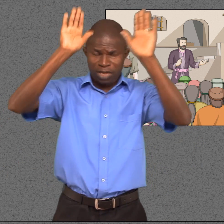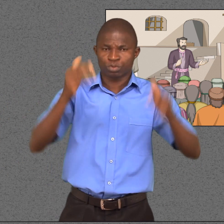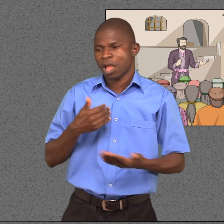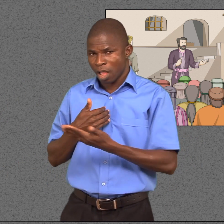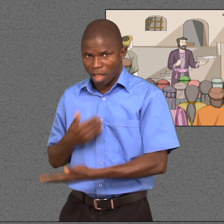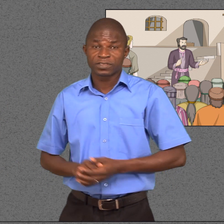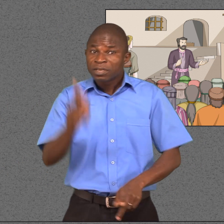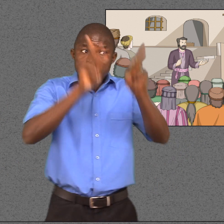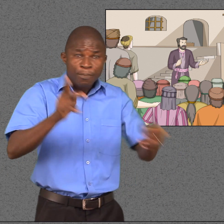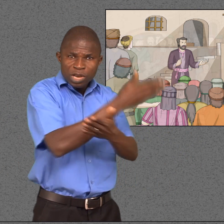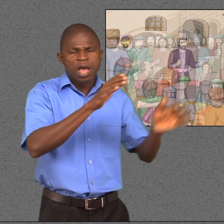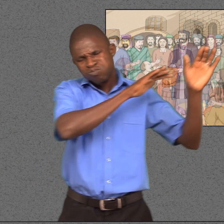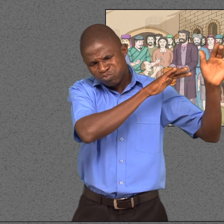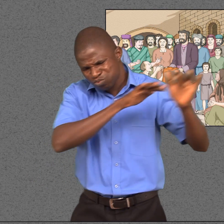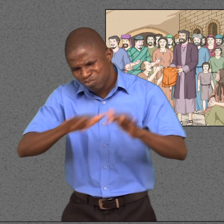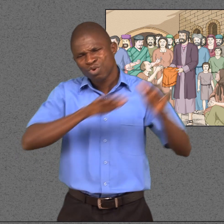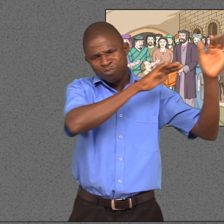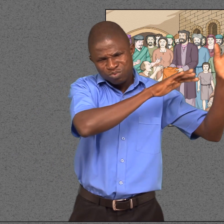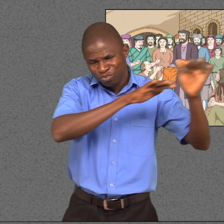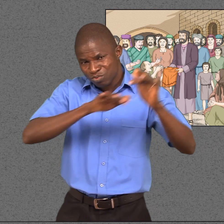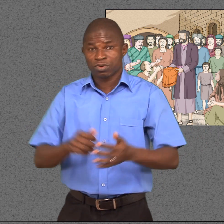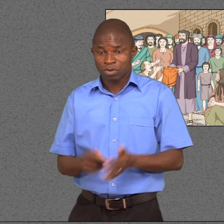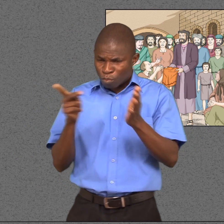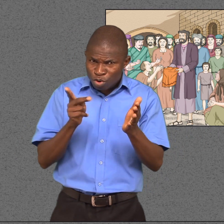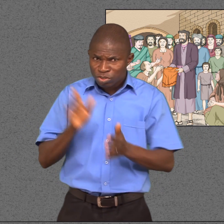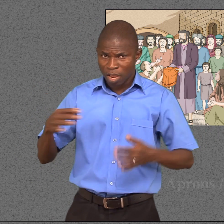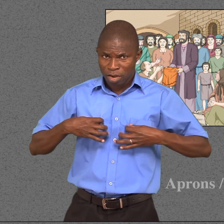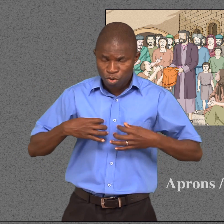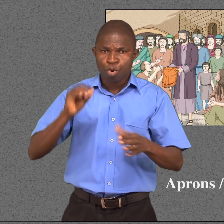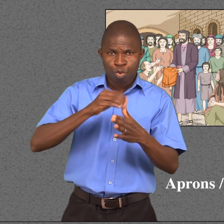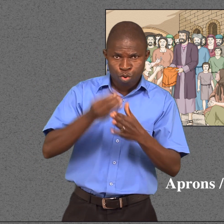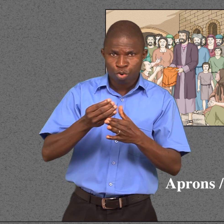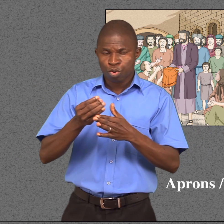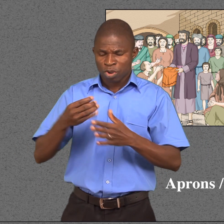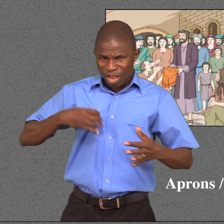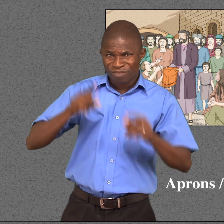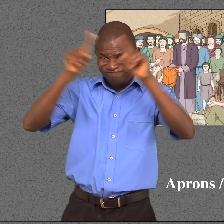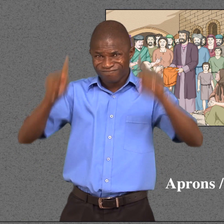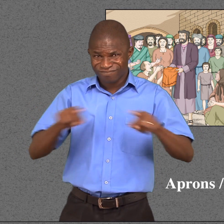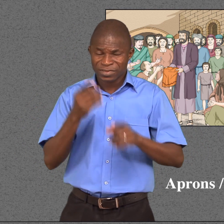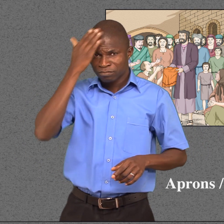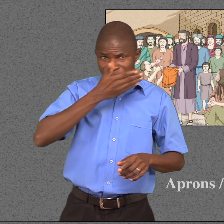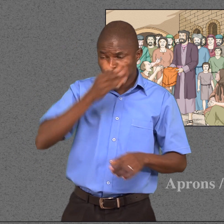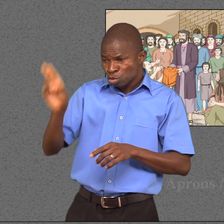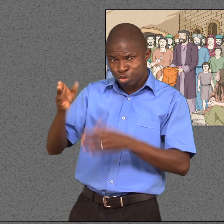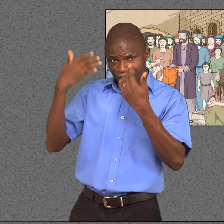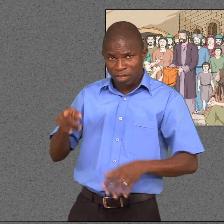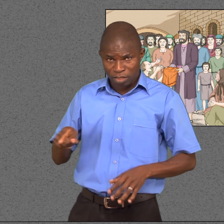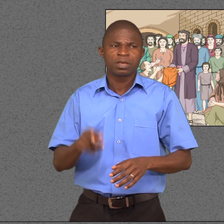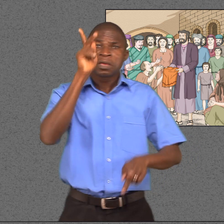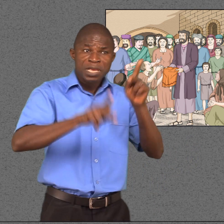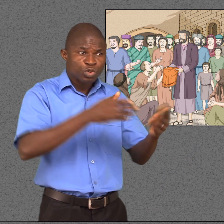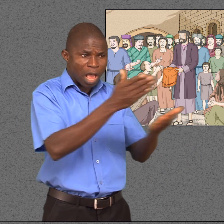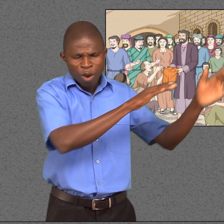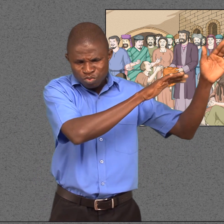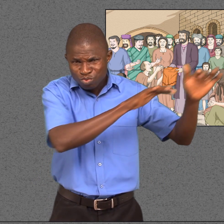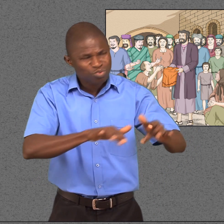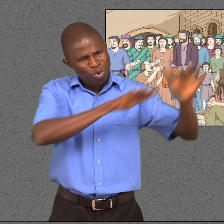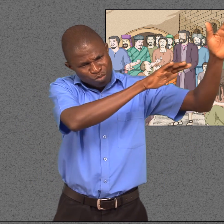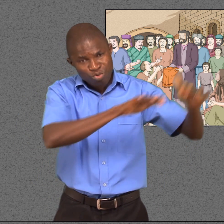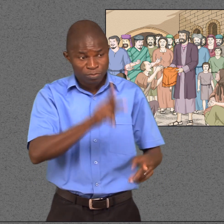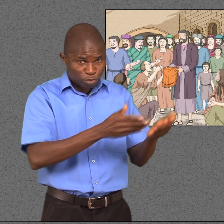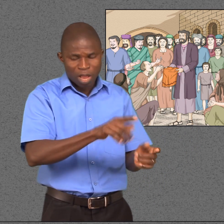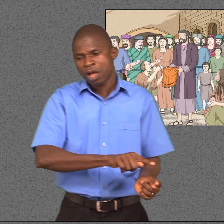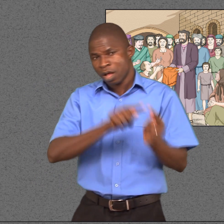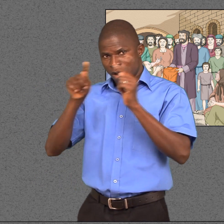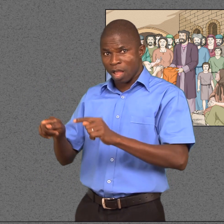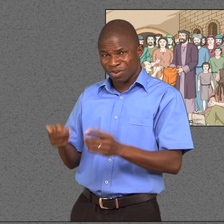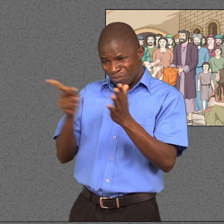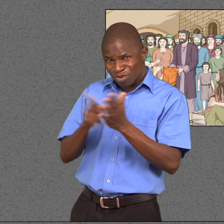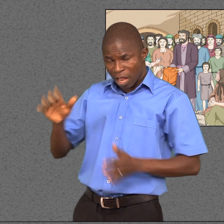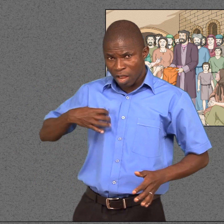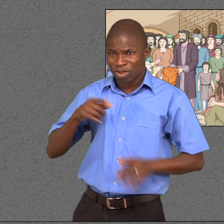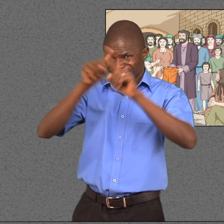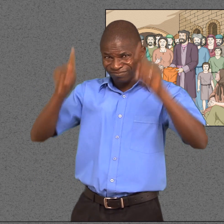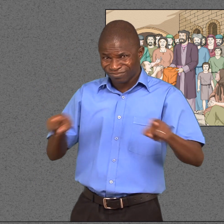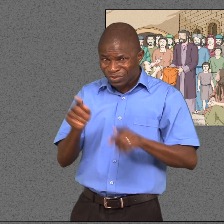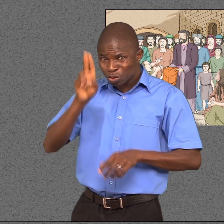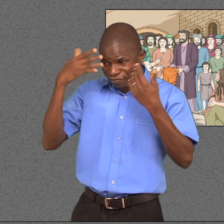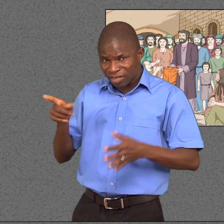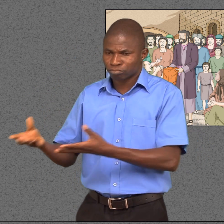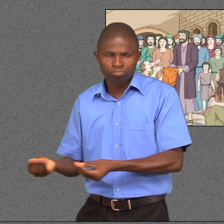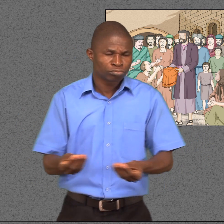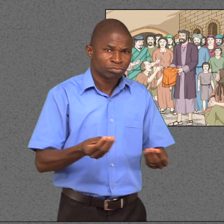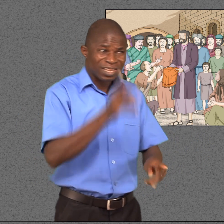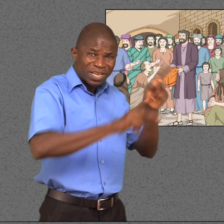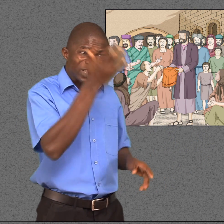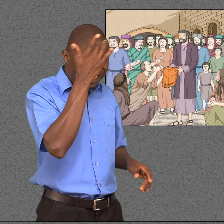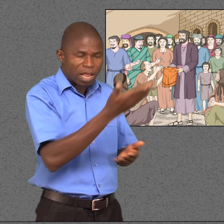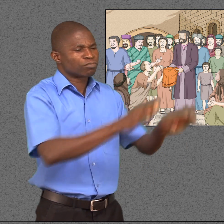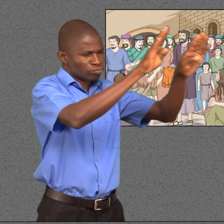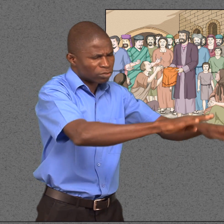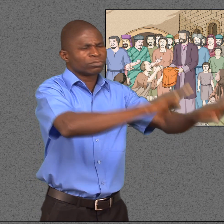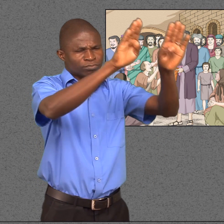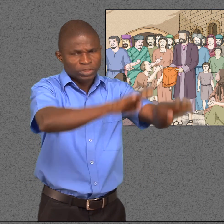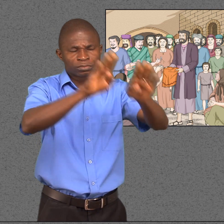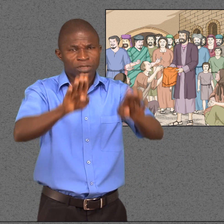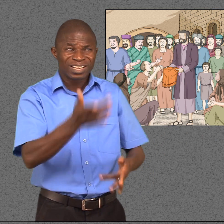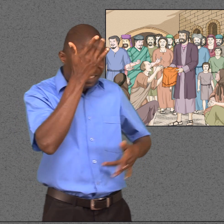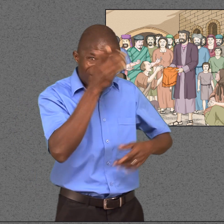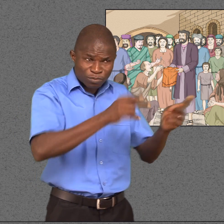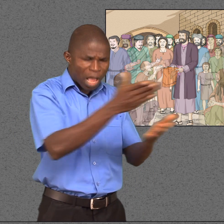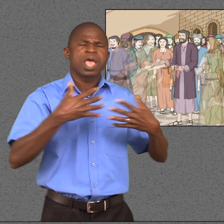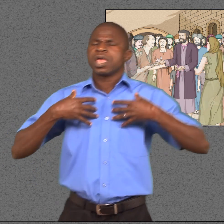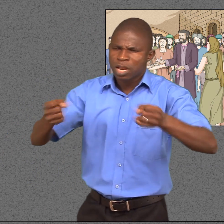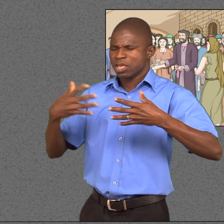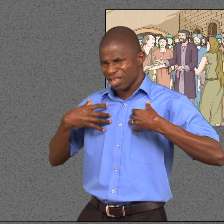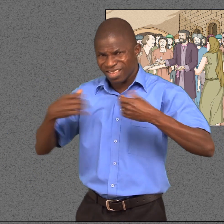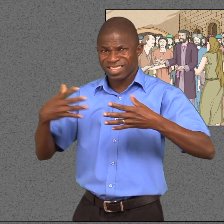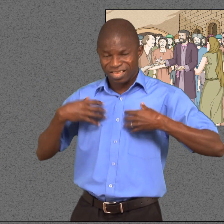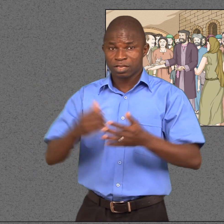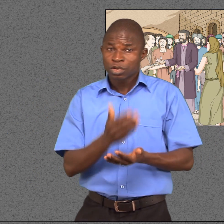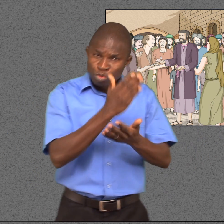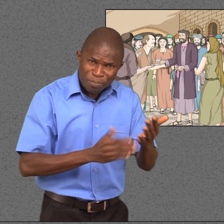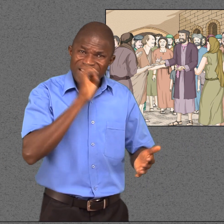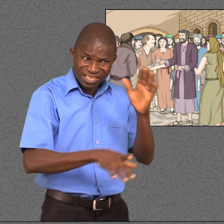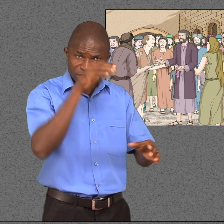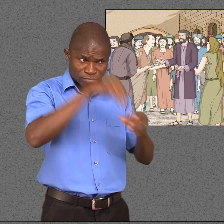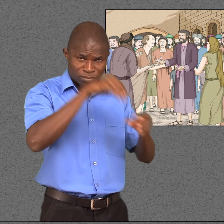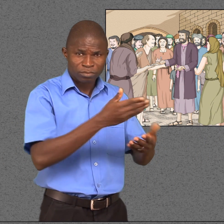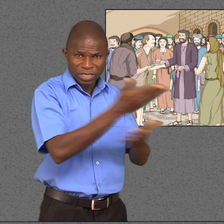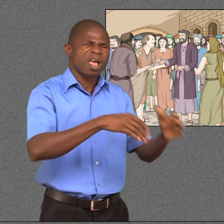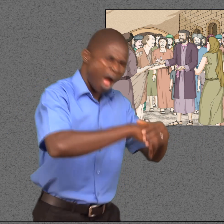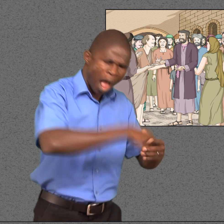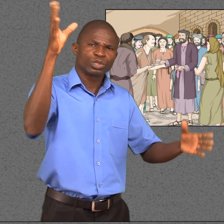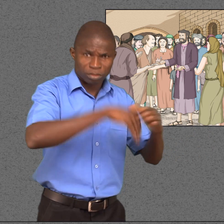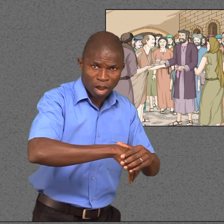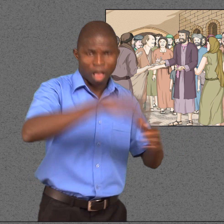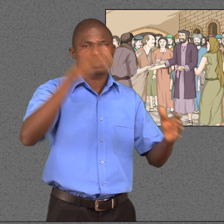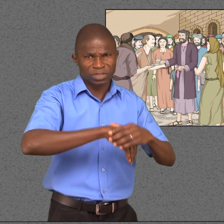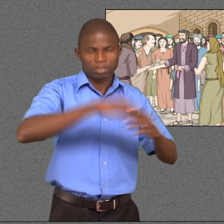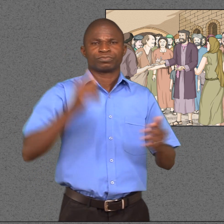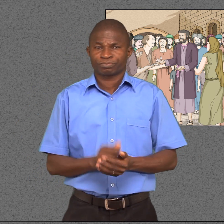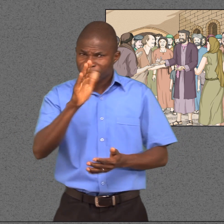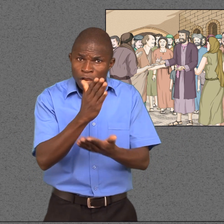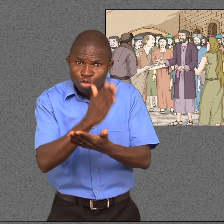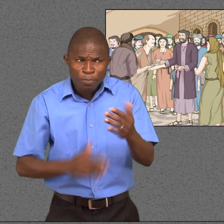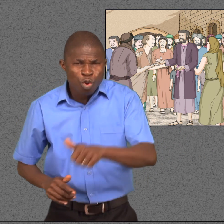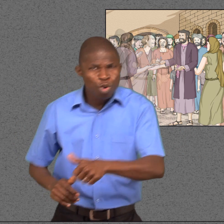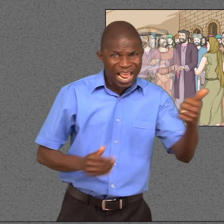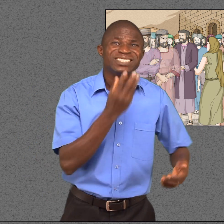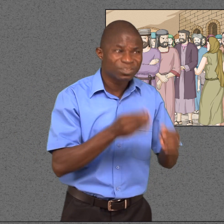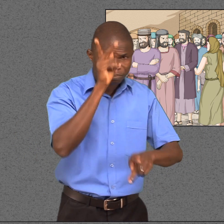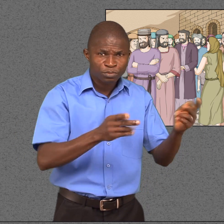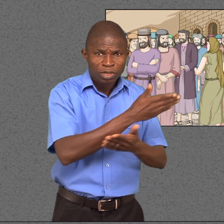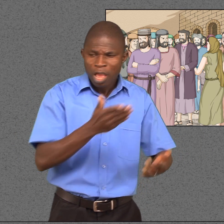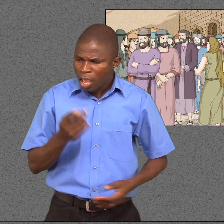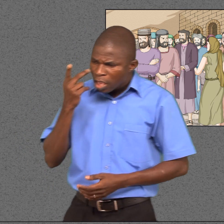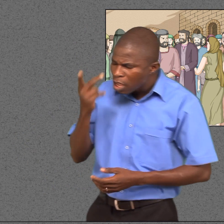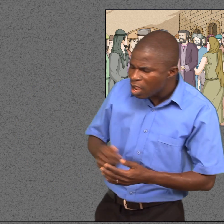God did extraordinary miracles through the hands of Paul, so that even handkerchiefs and aprons that had touched him were taken to the sick, and the diseases and evil spirits left them.